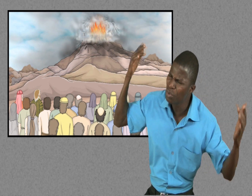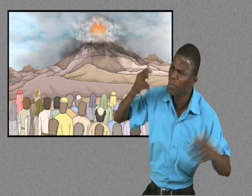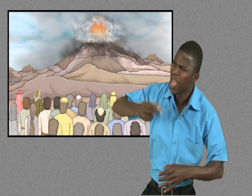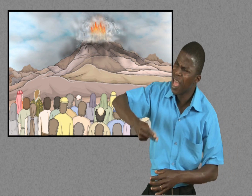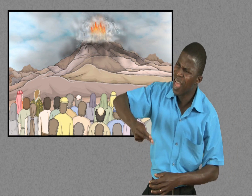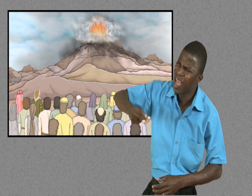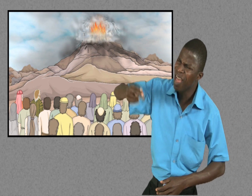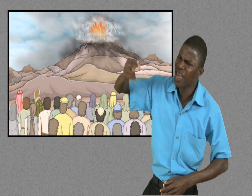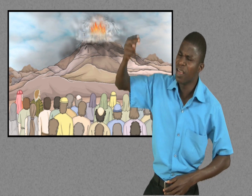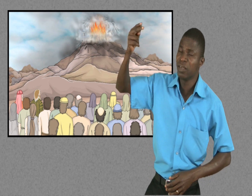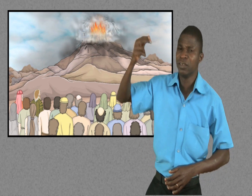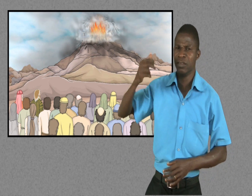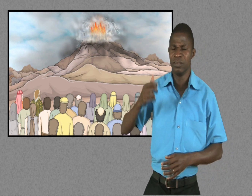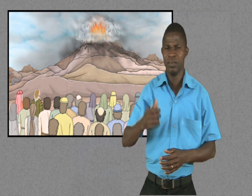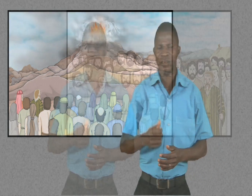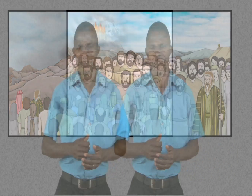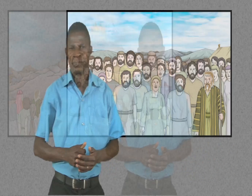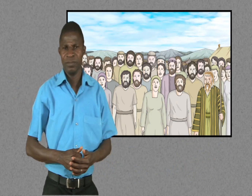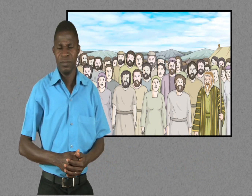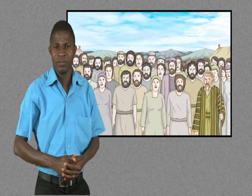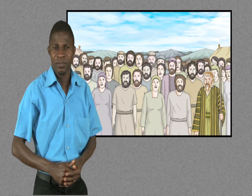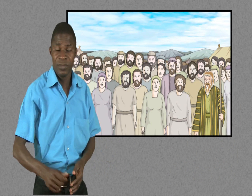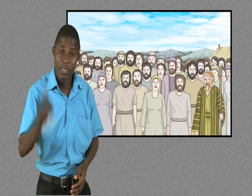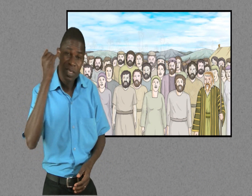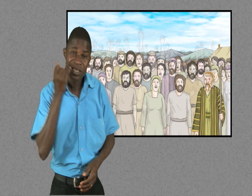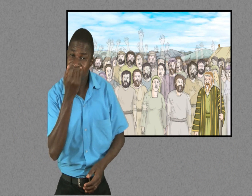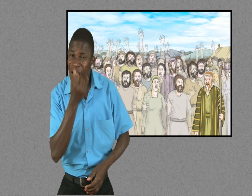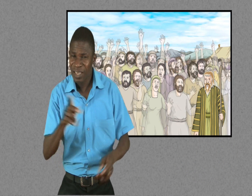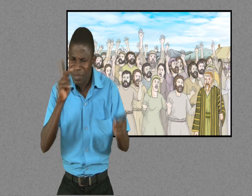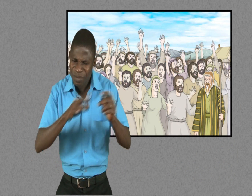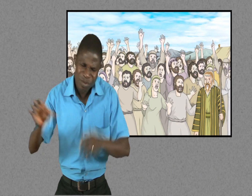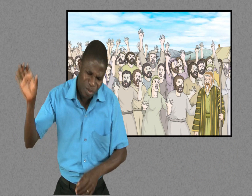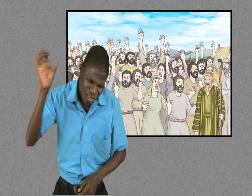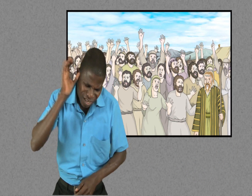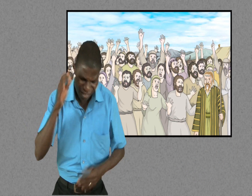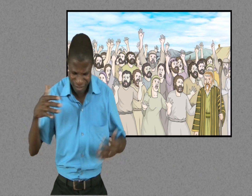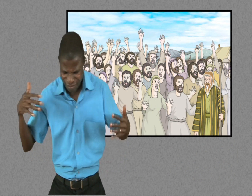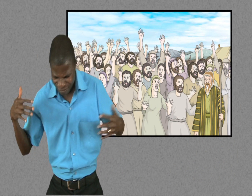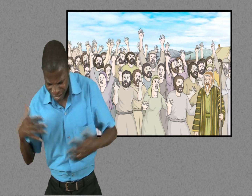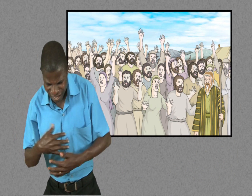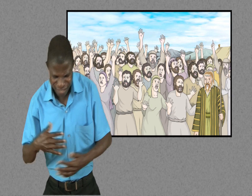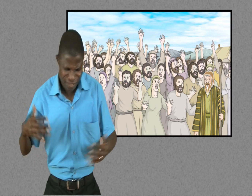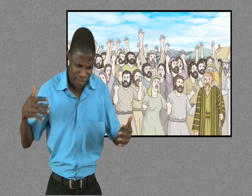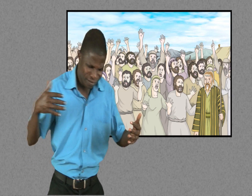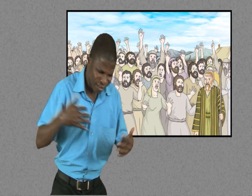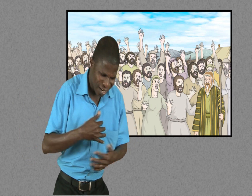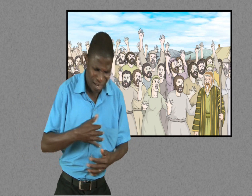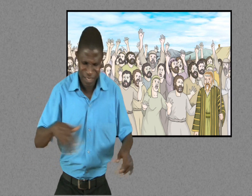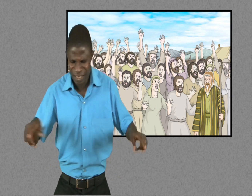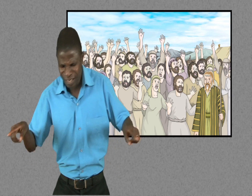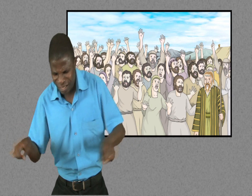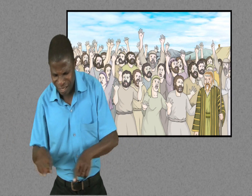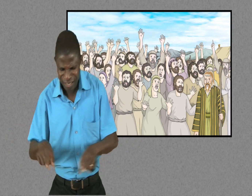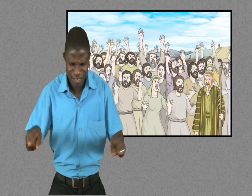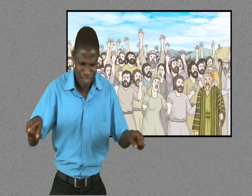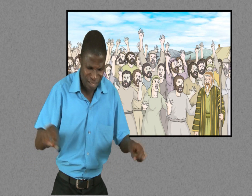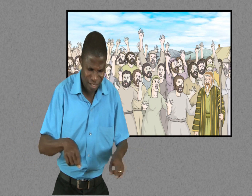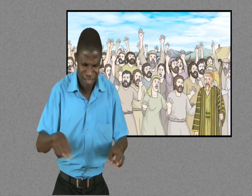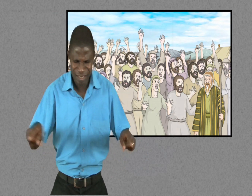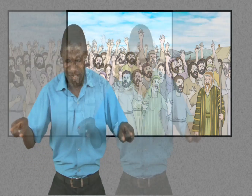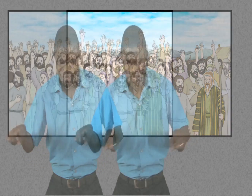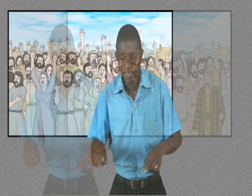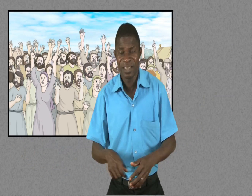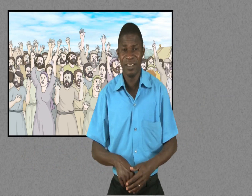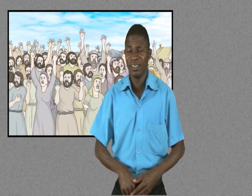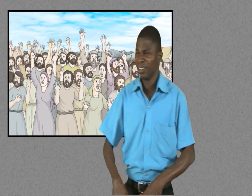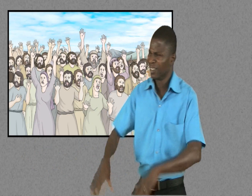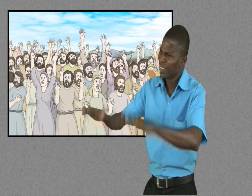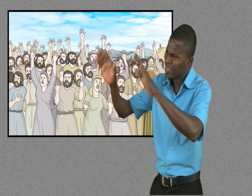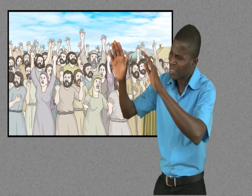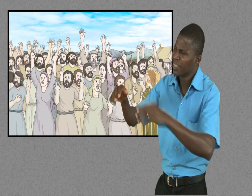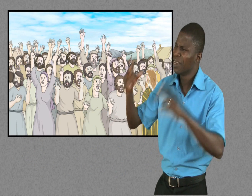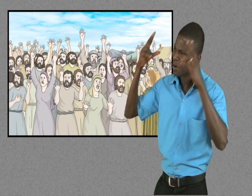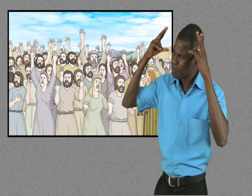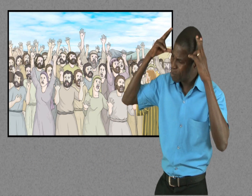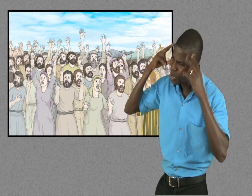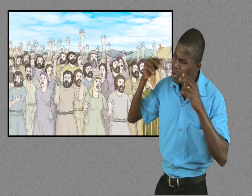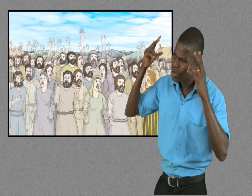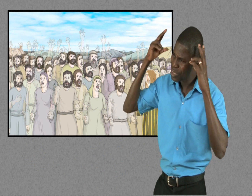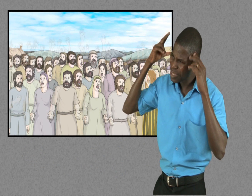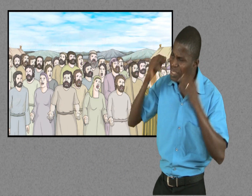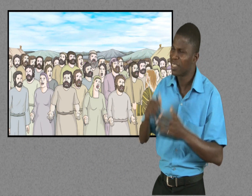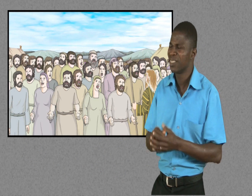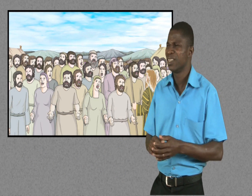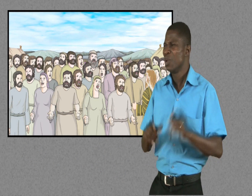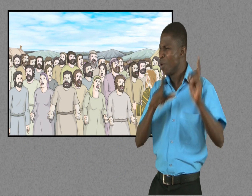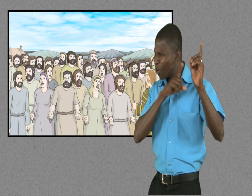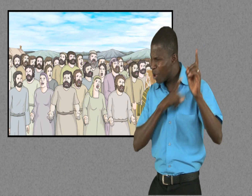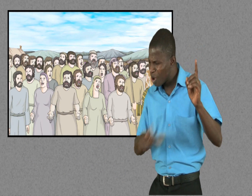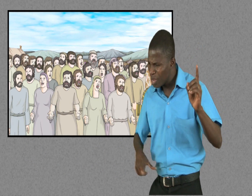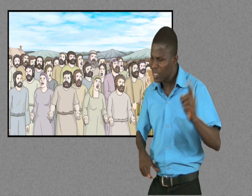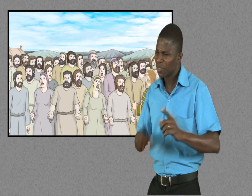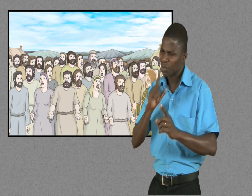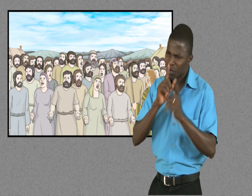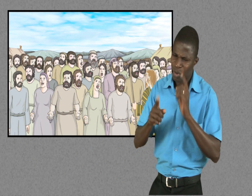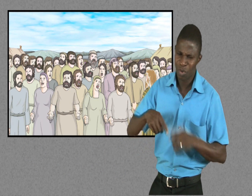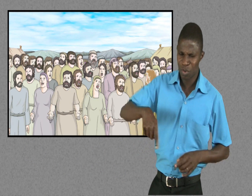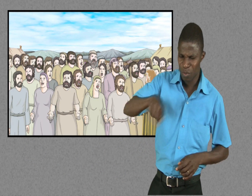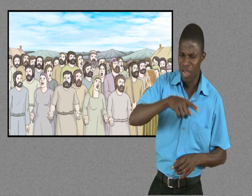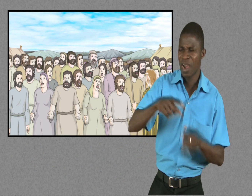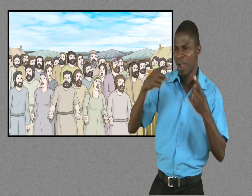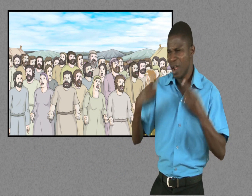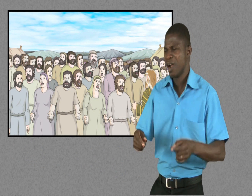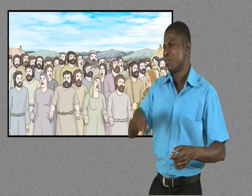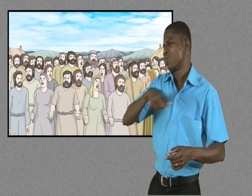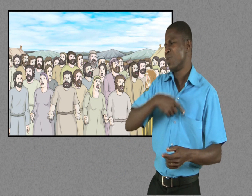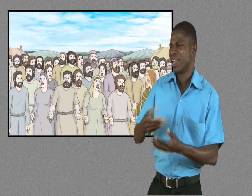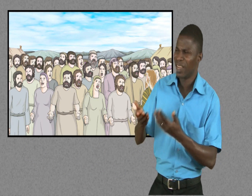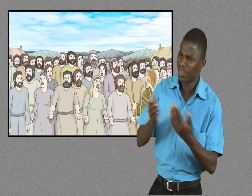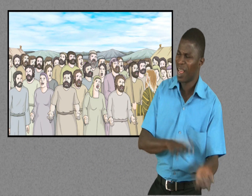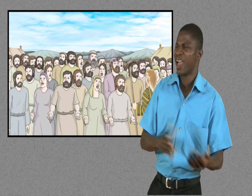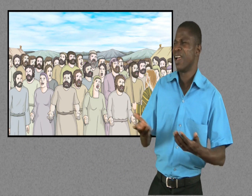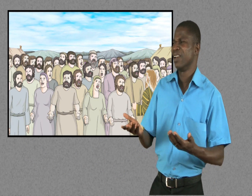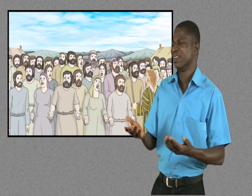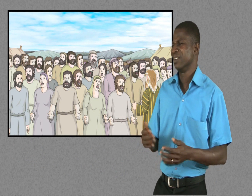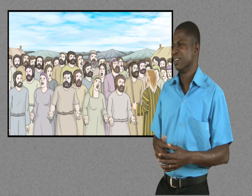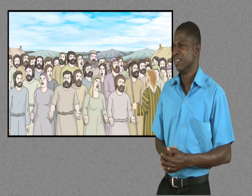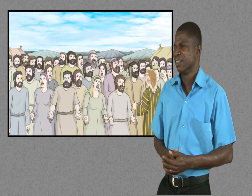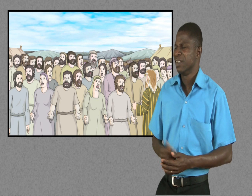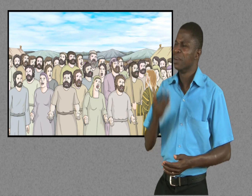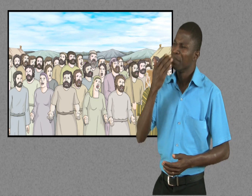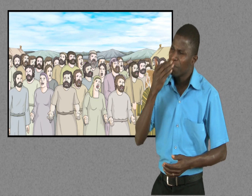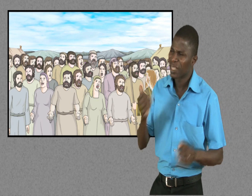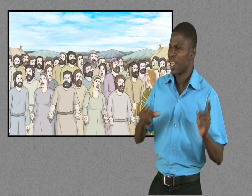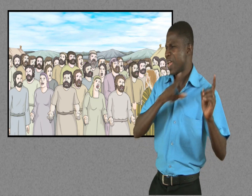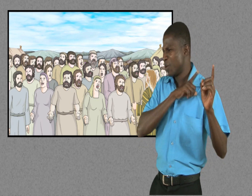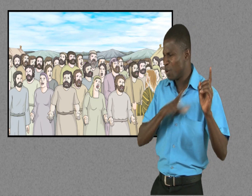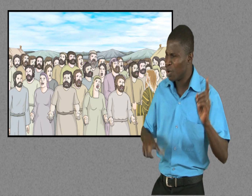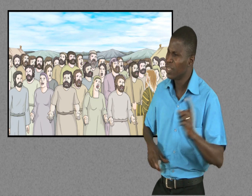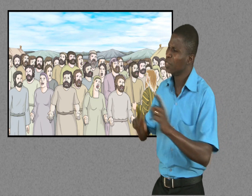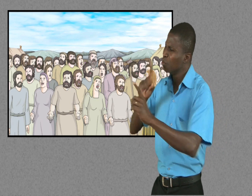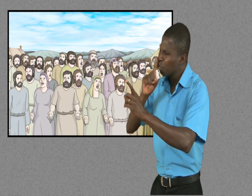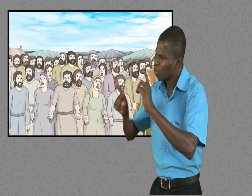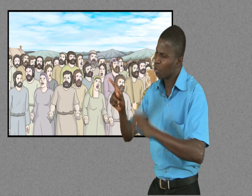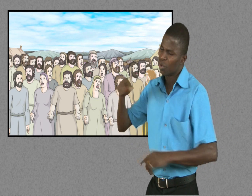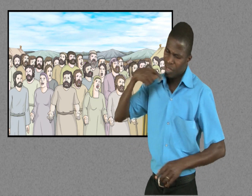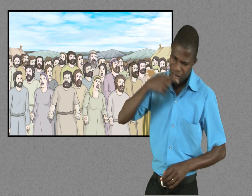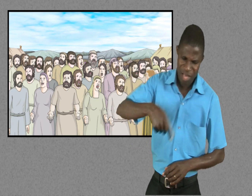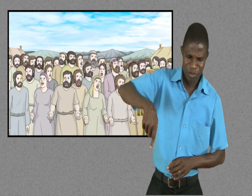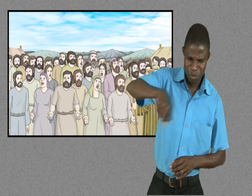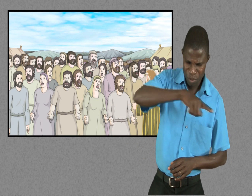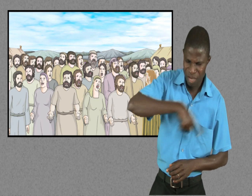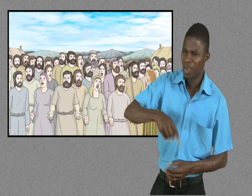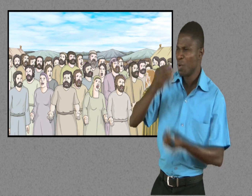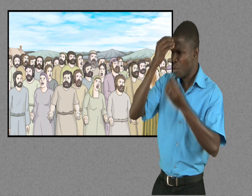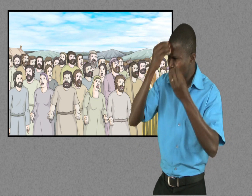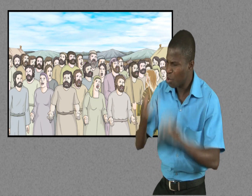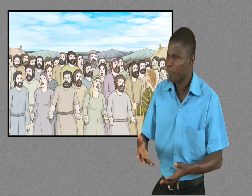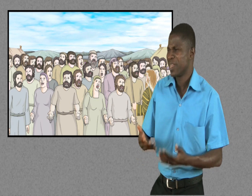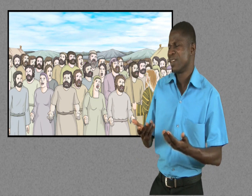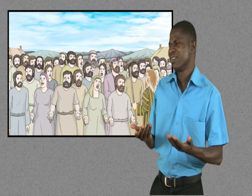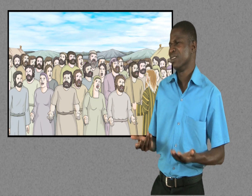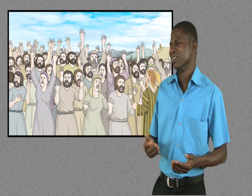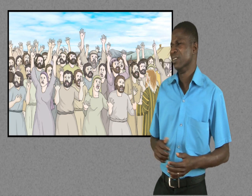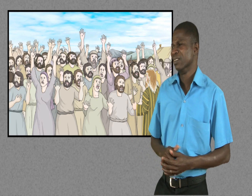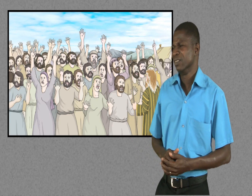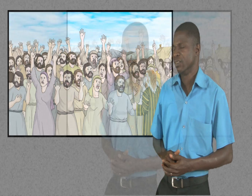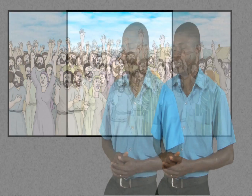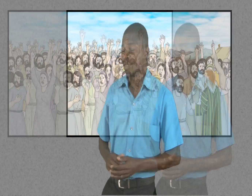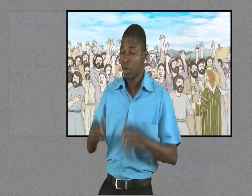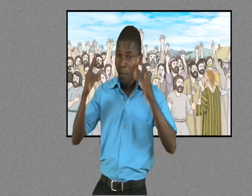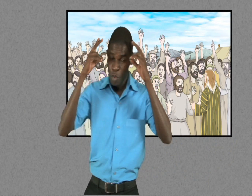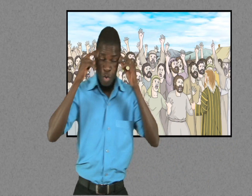“Speak to us yourself and we will listen,” they said to Moses. “But do not let God speak to us, or we will die.”